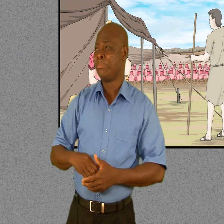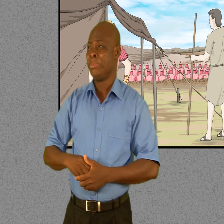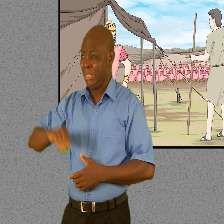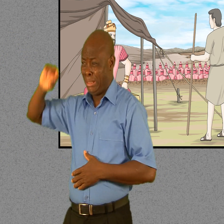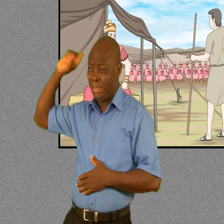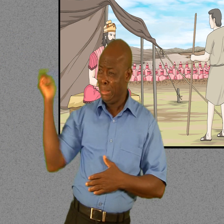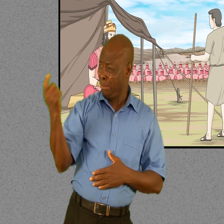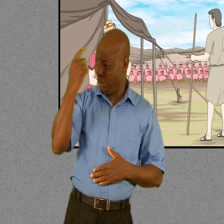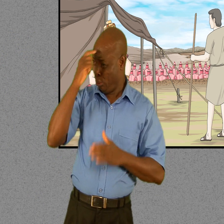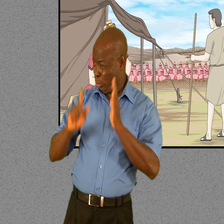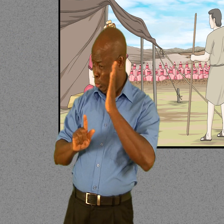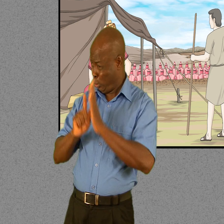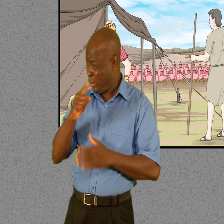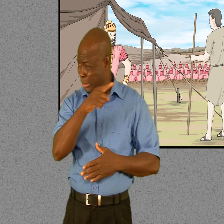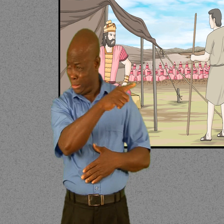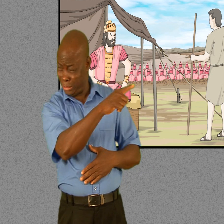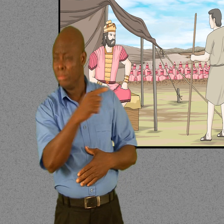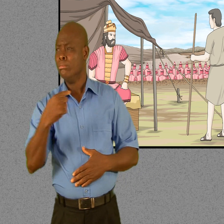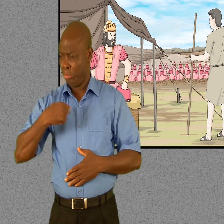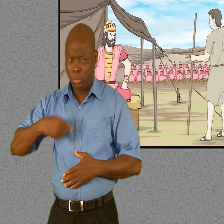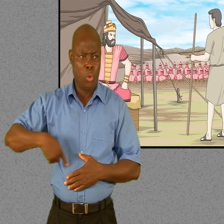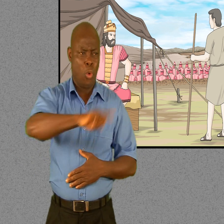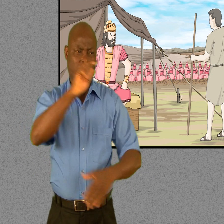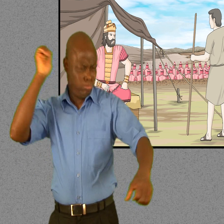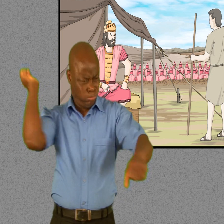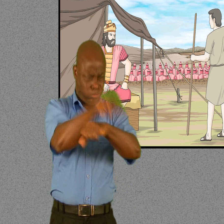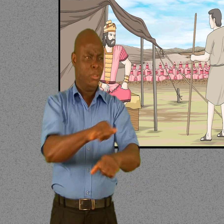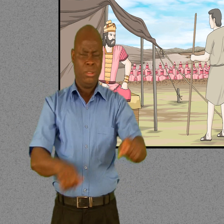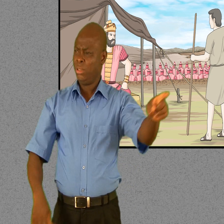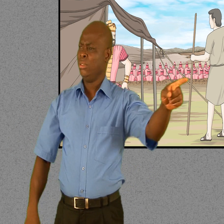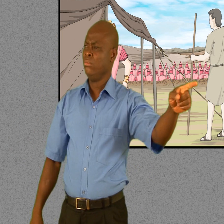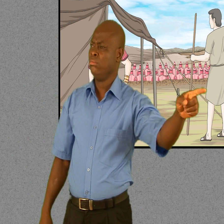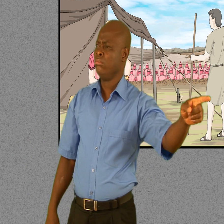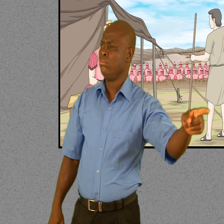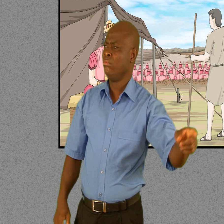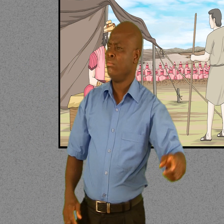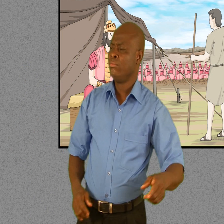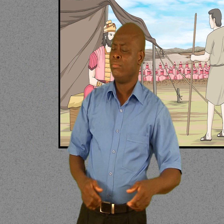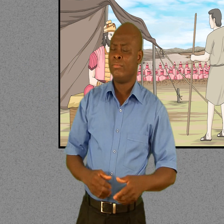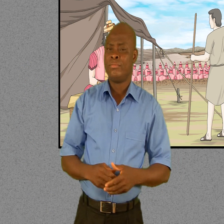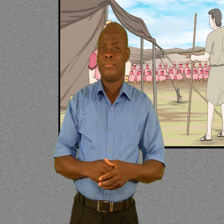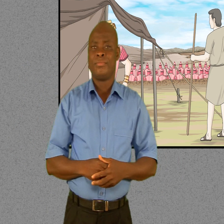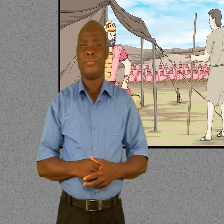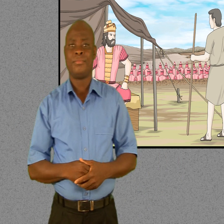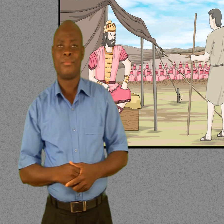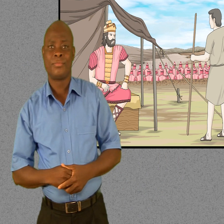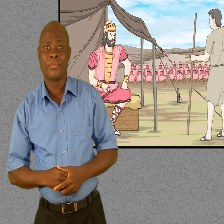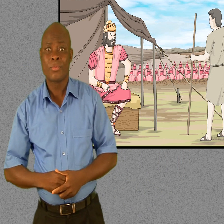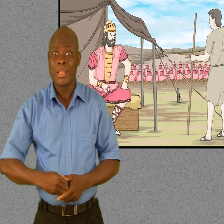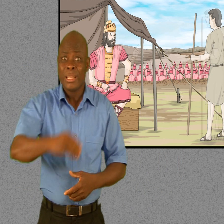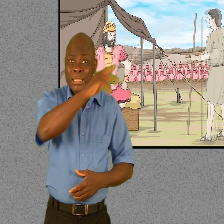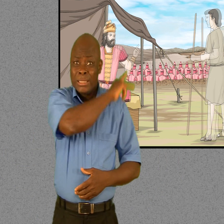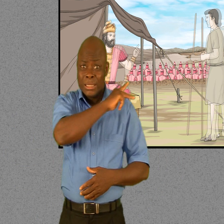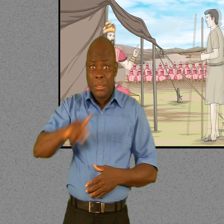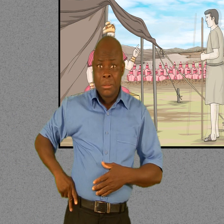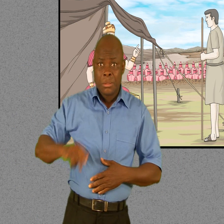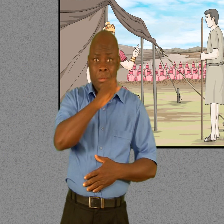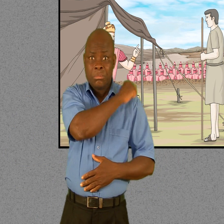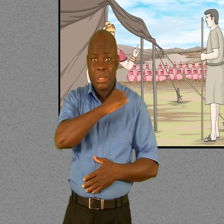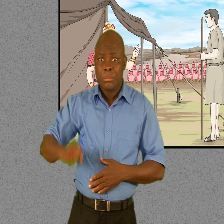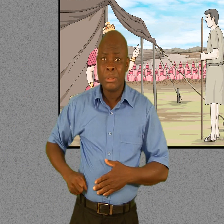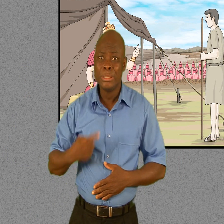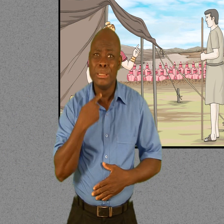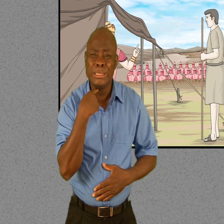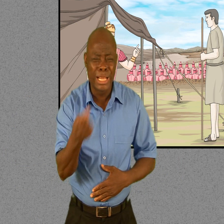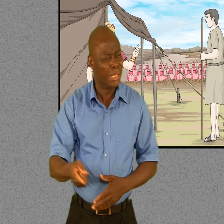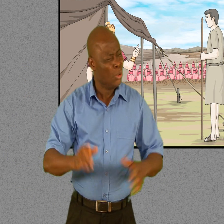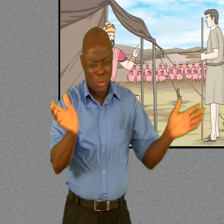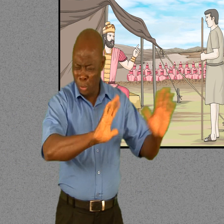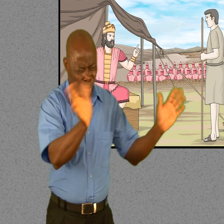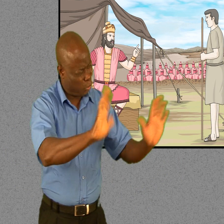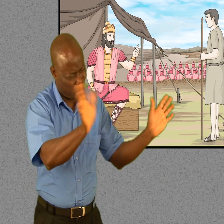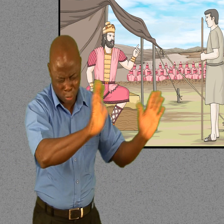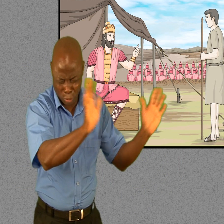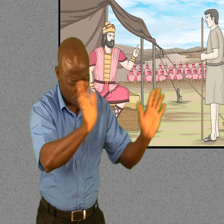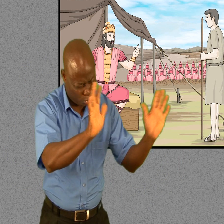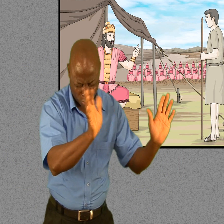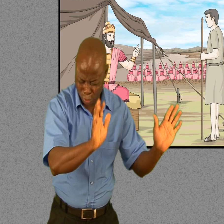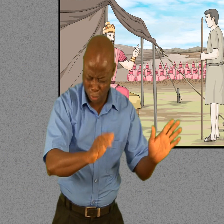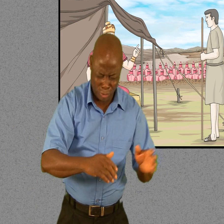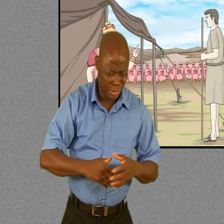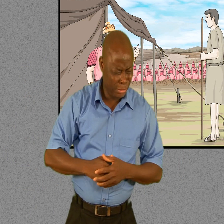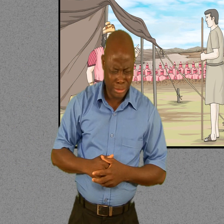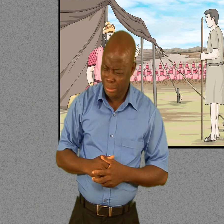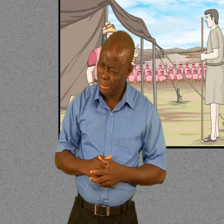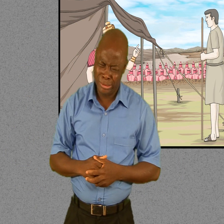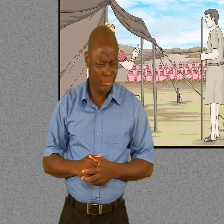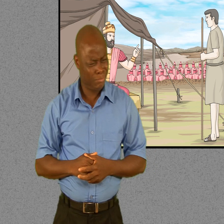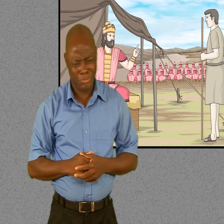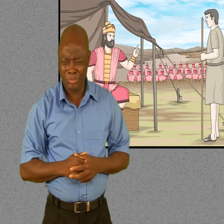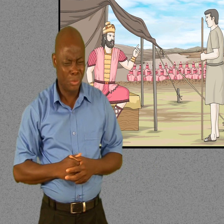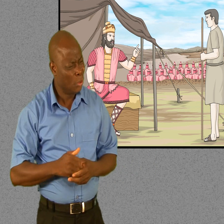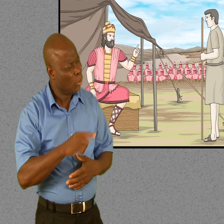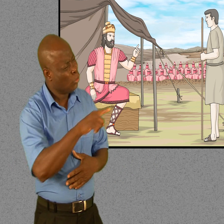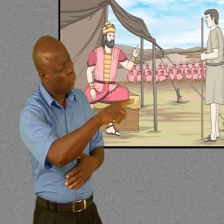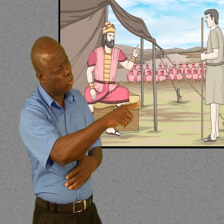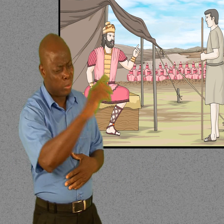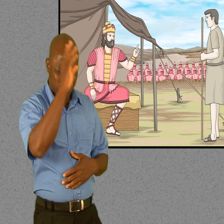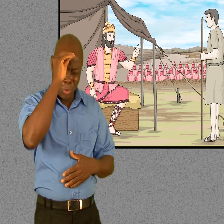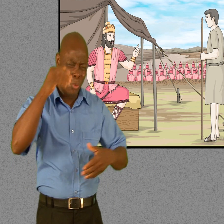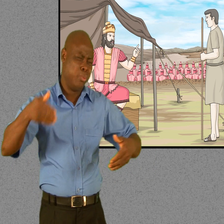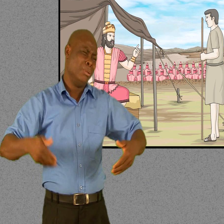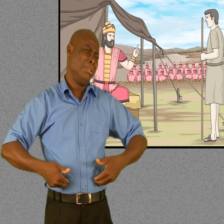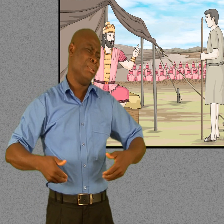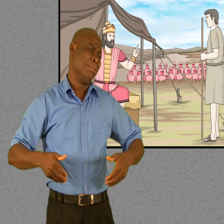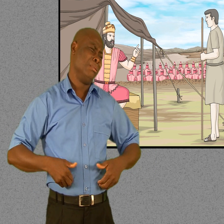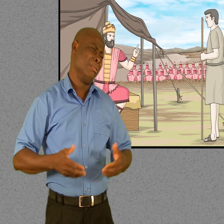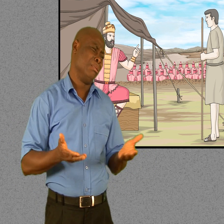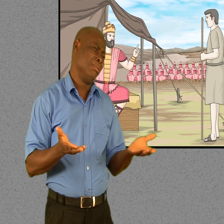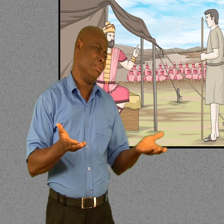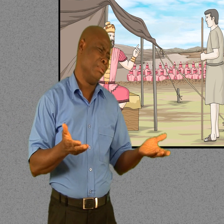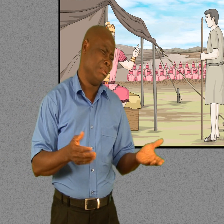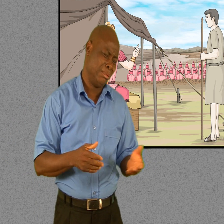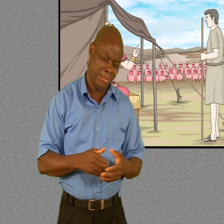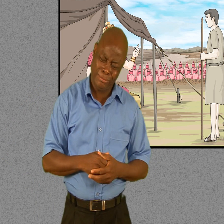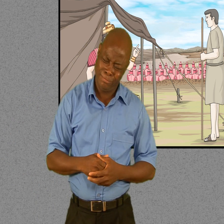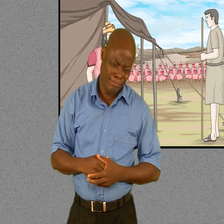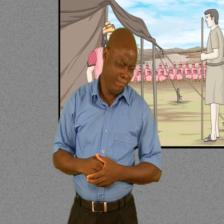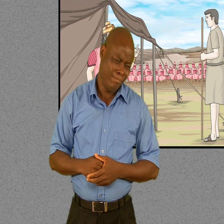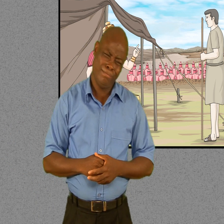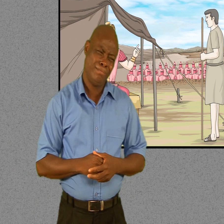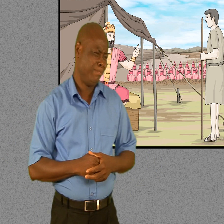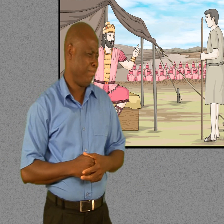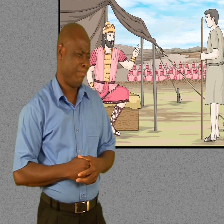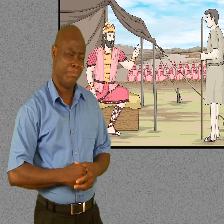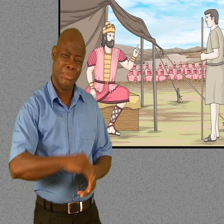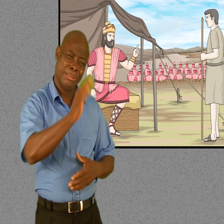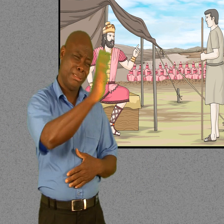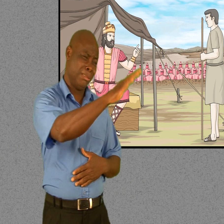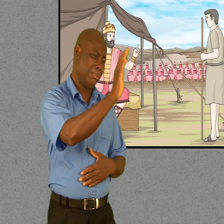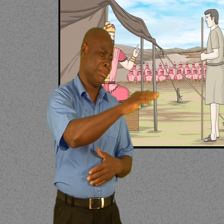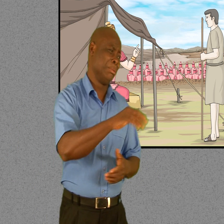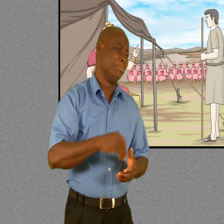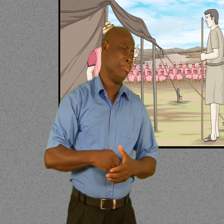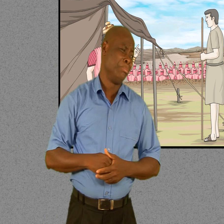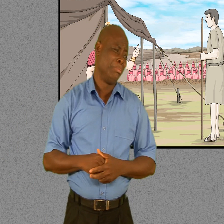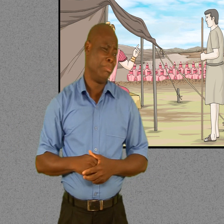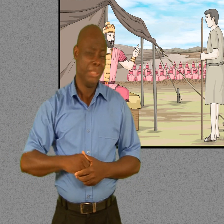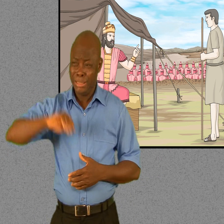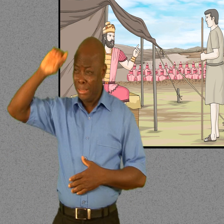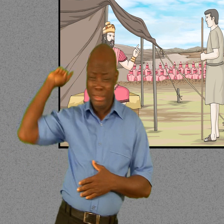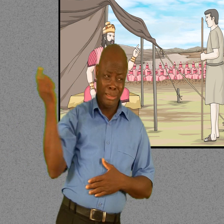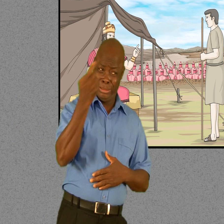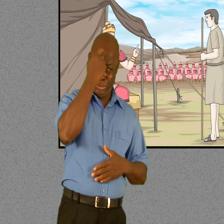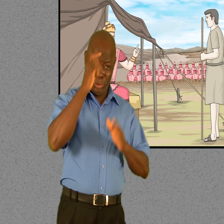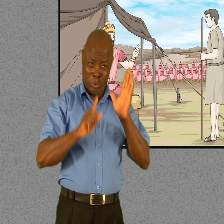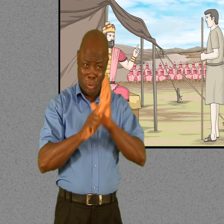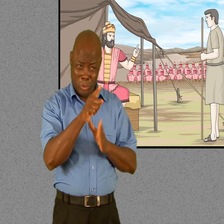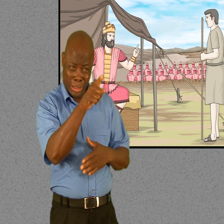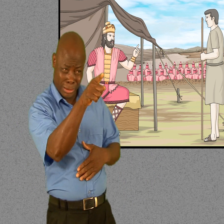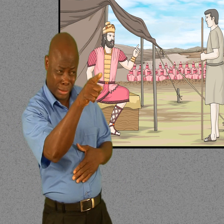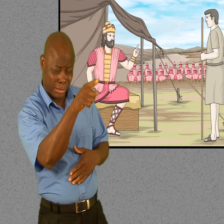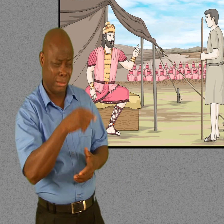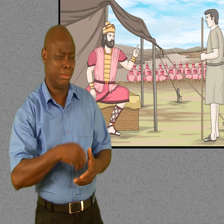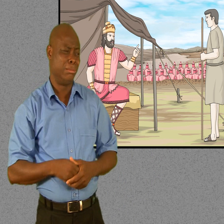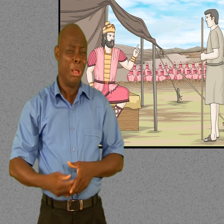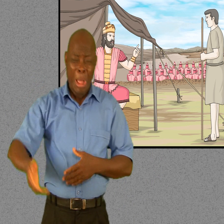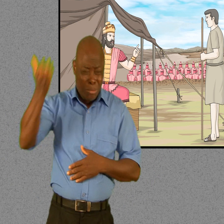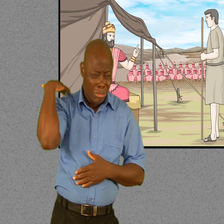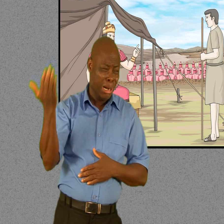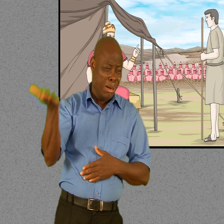Your servant will go and fight him!”